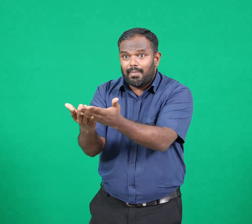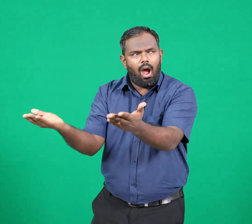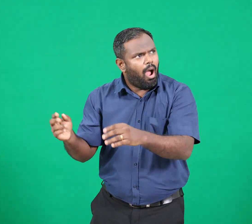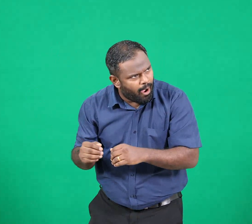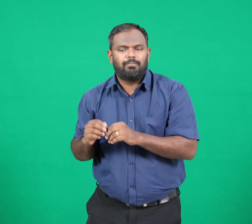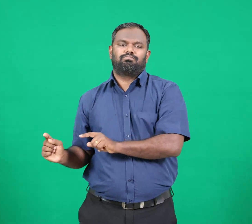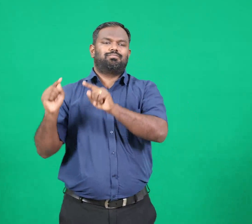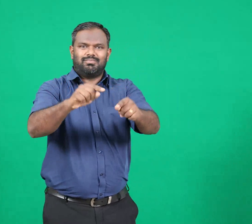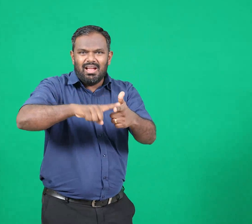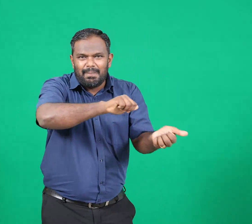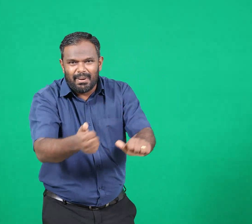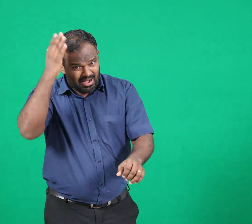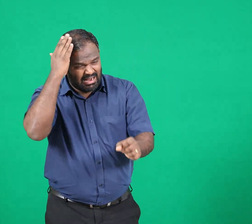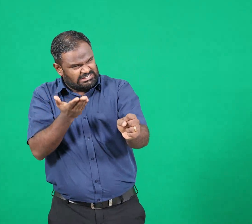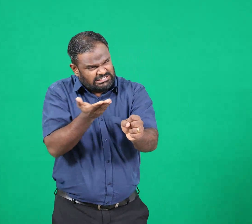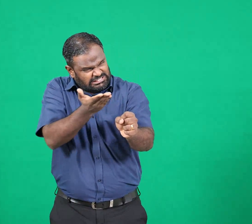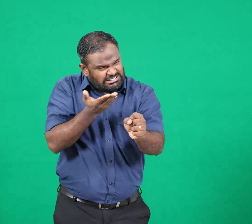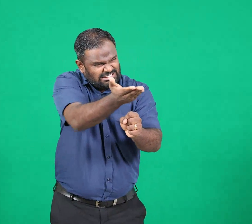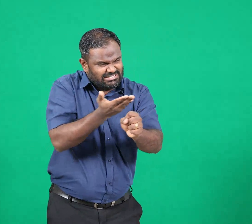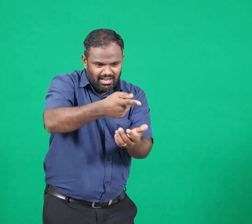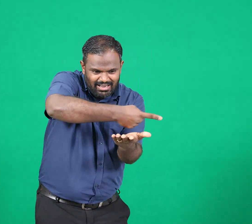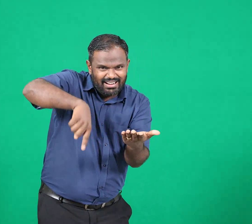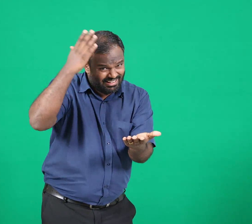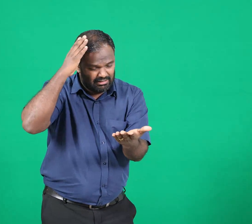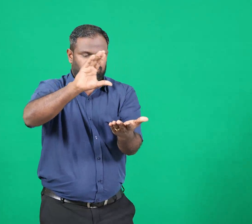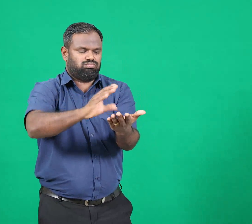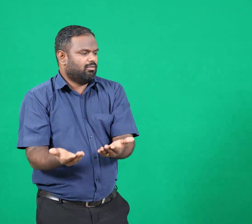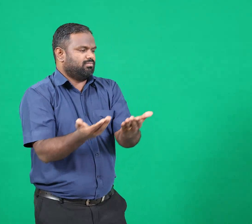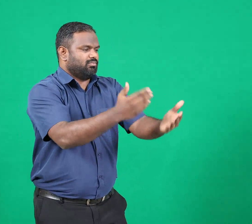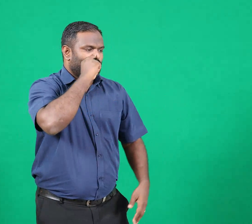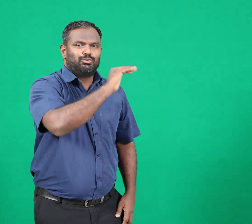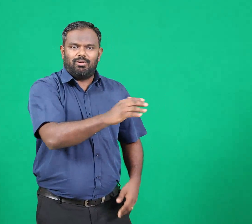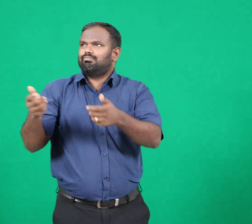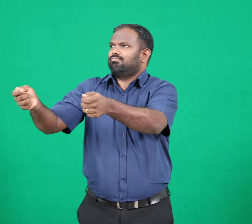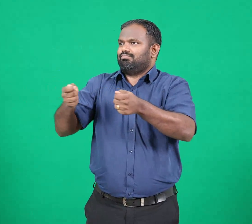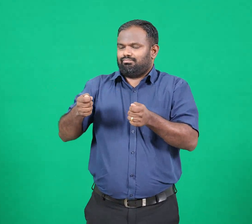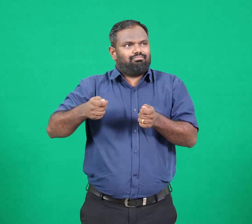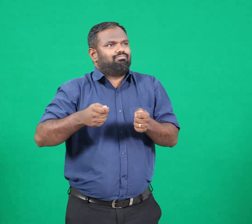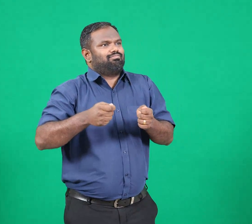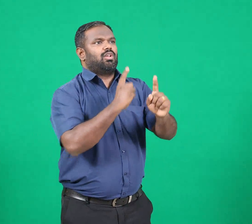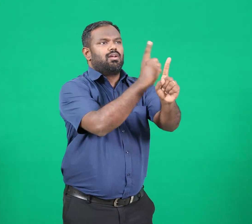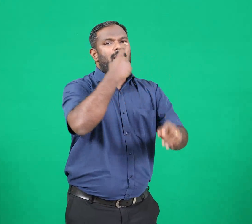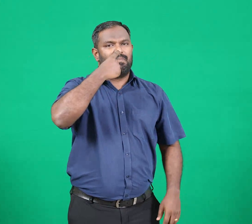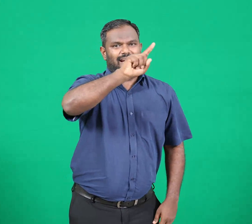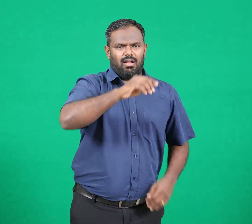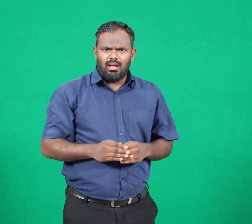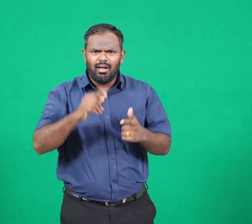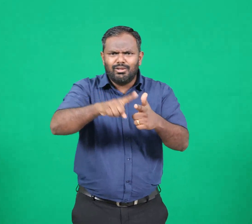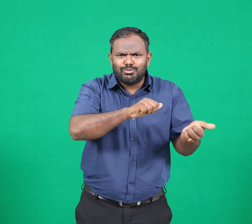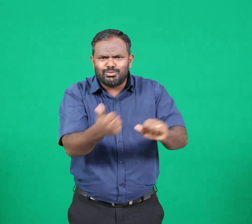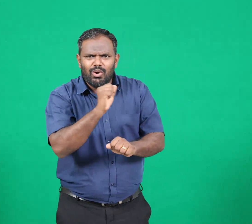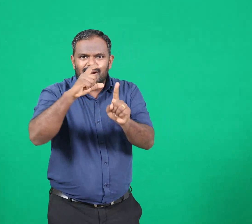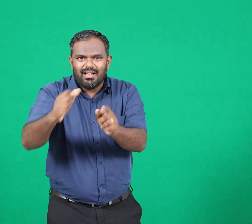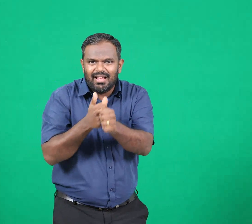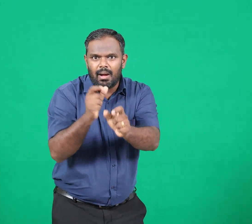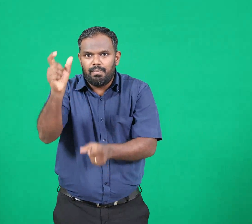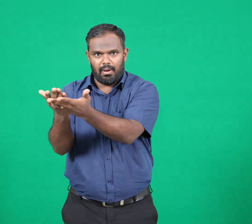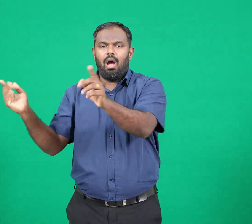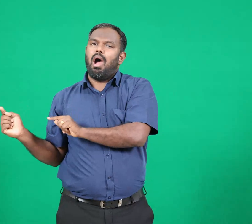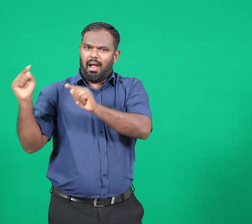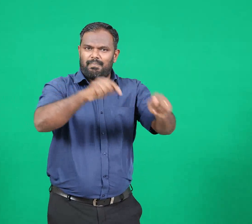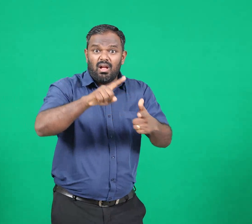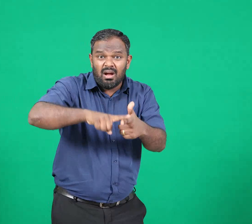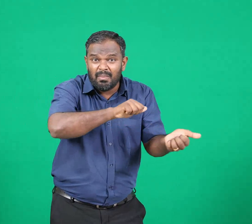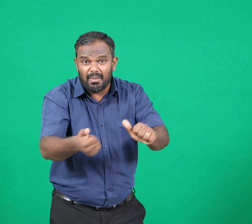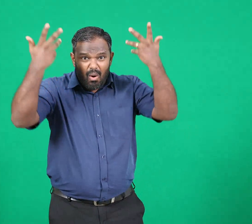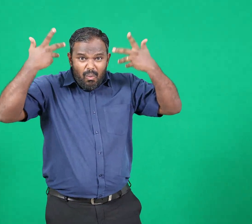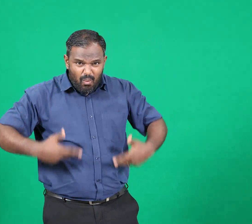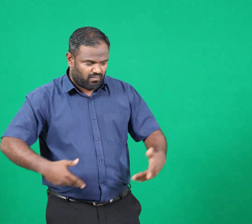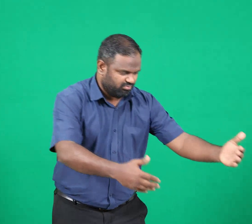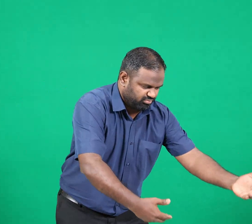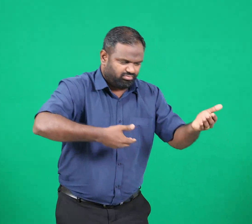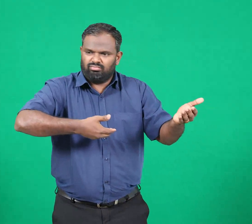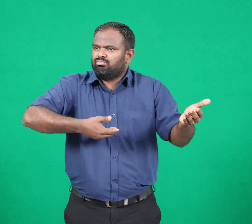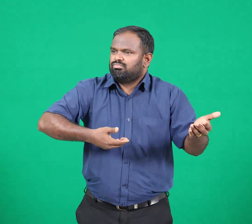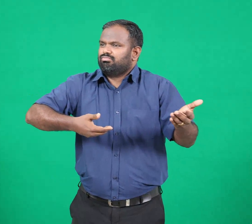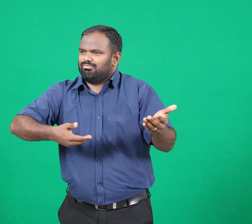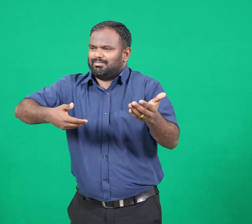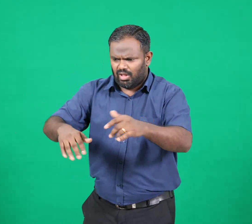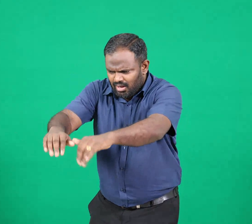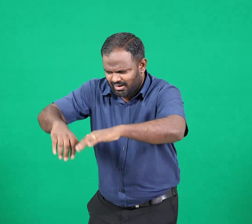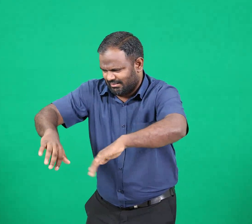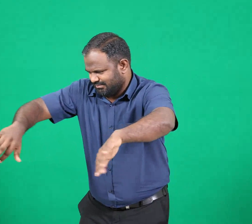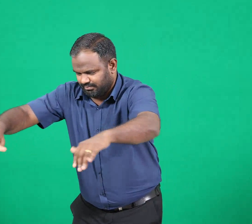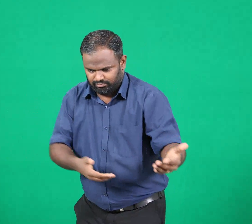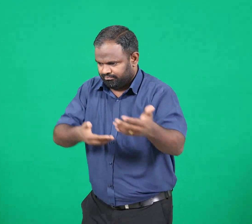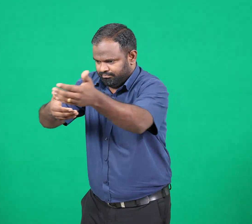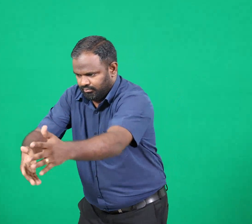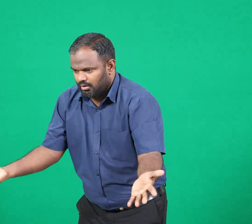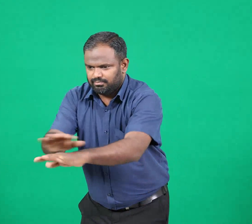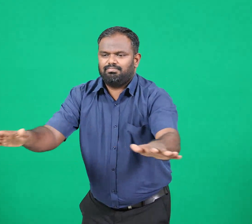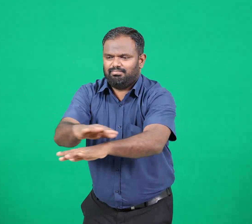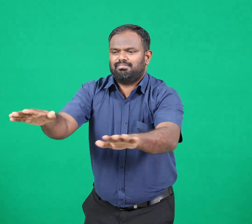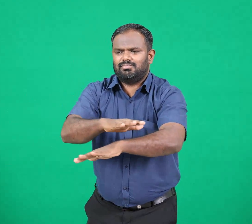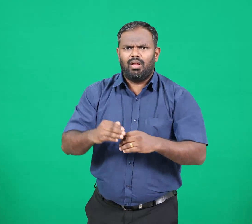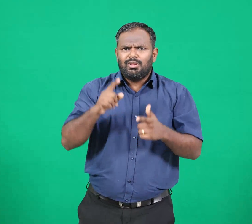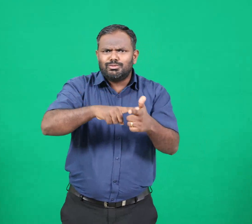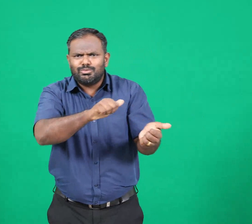John's head was brought in on a platter and presented to the girl, who carried it to her mother.